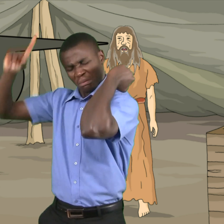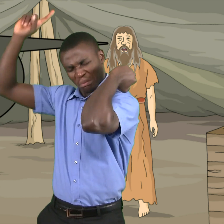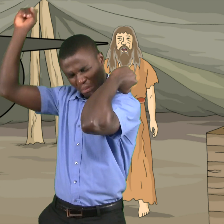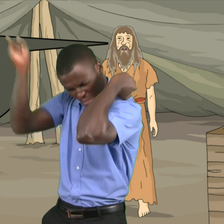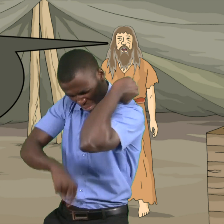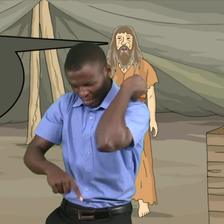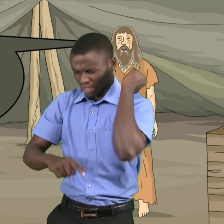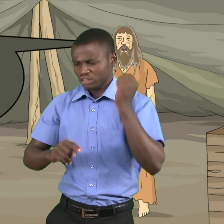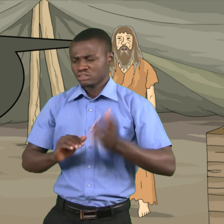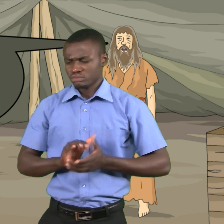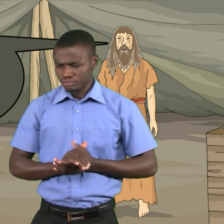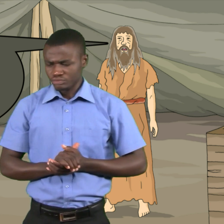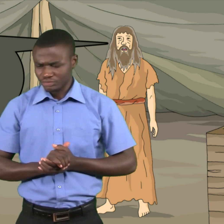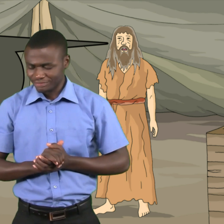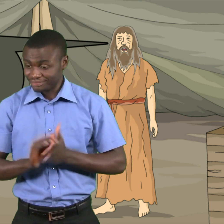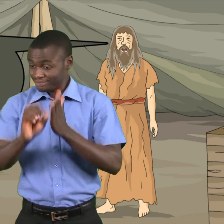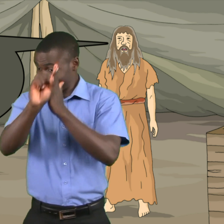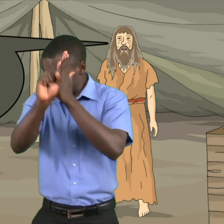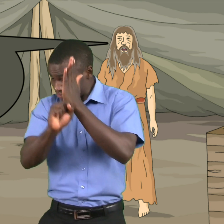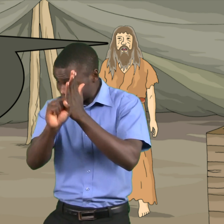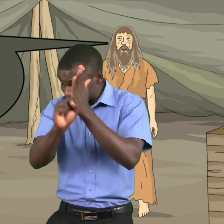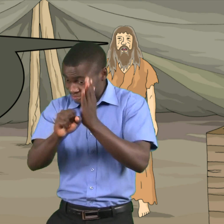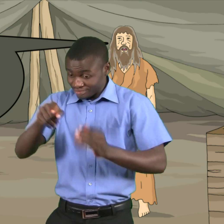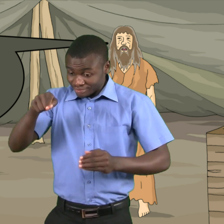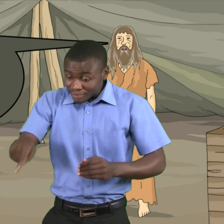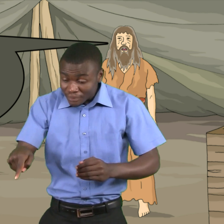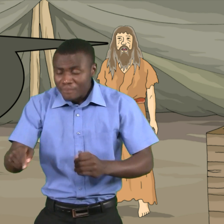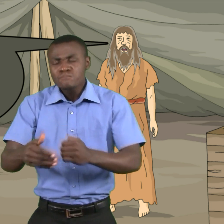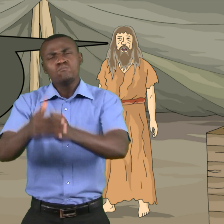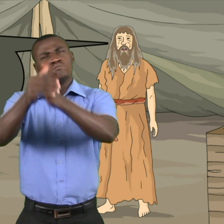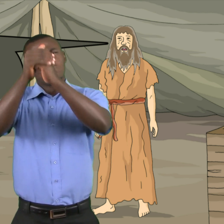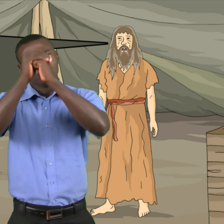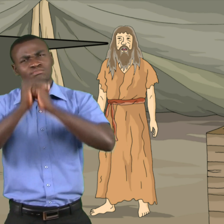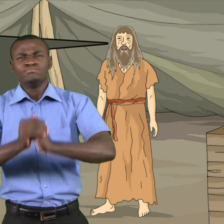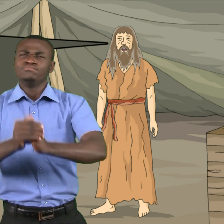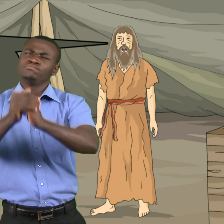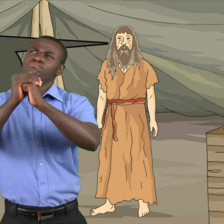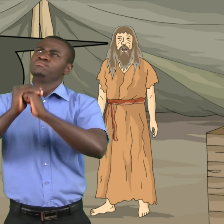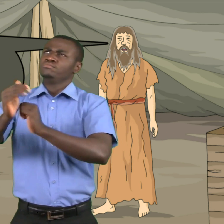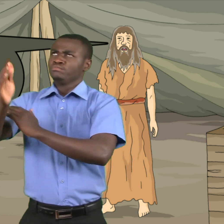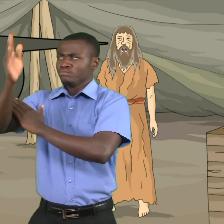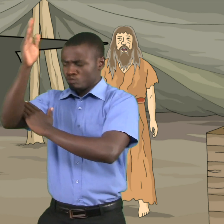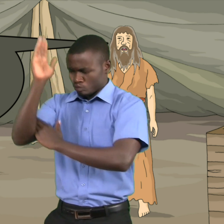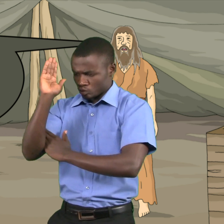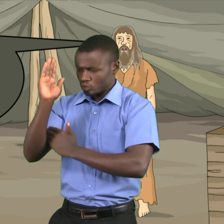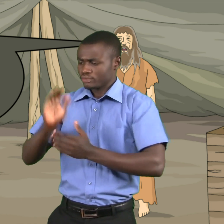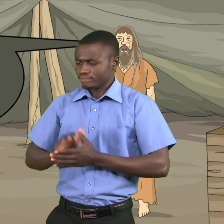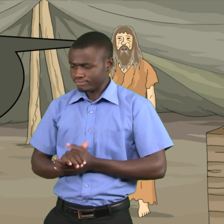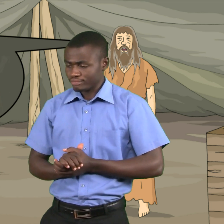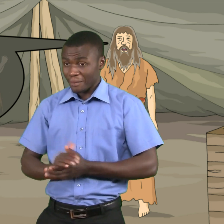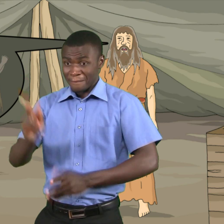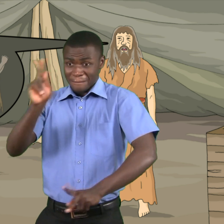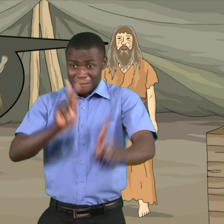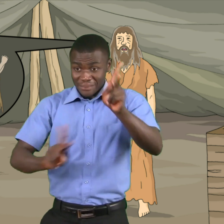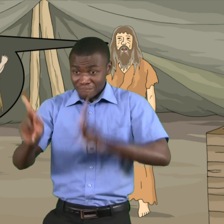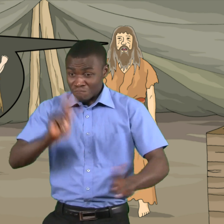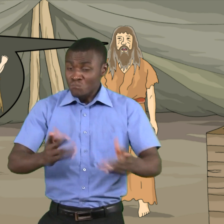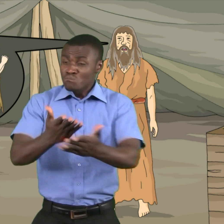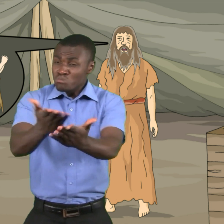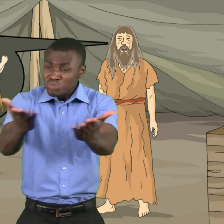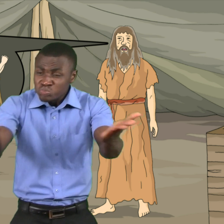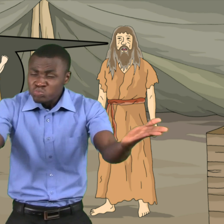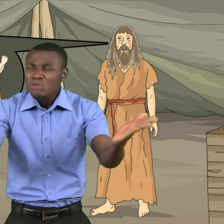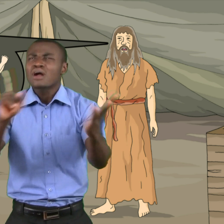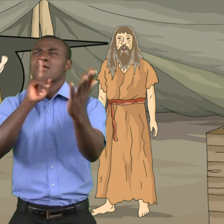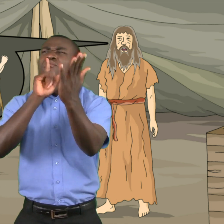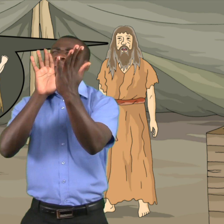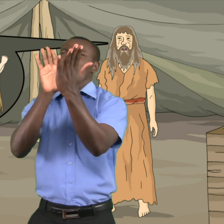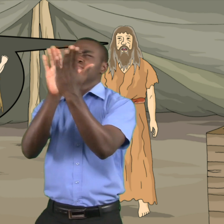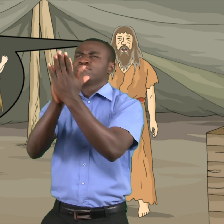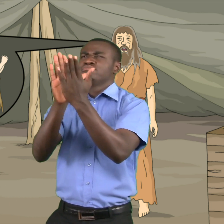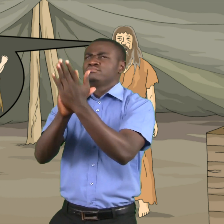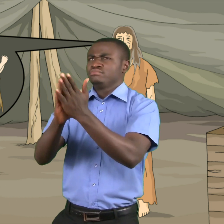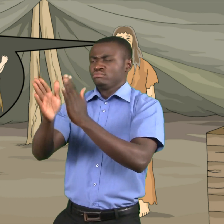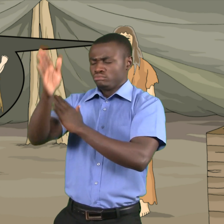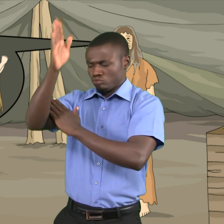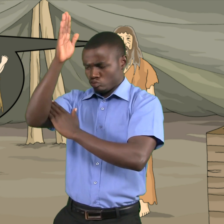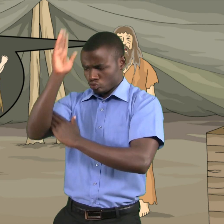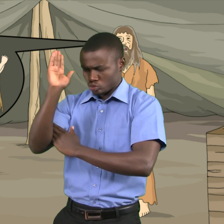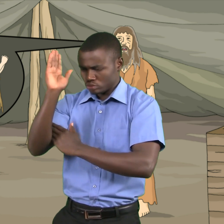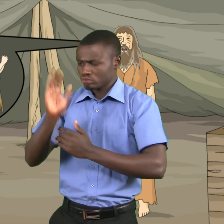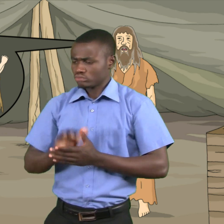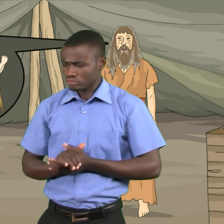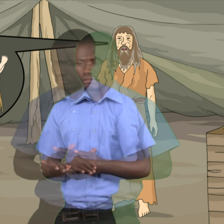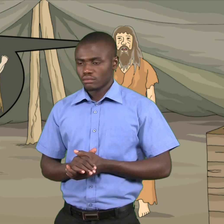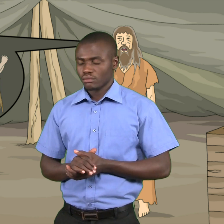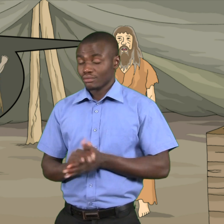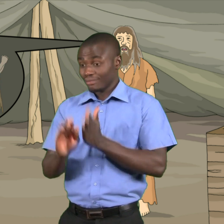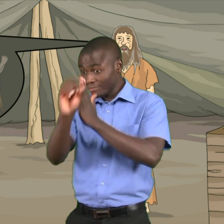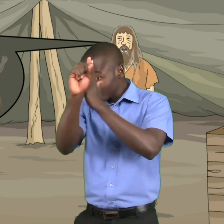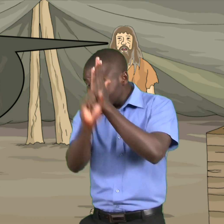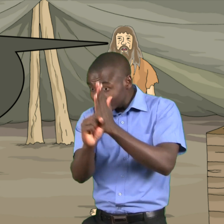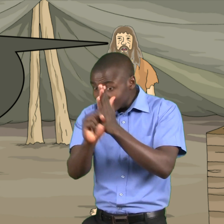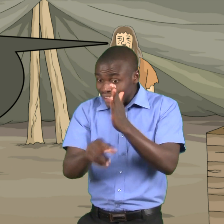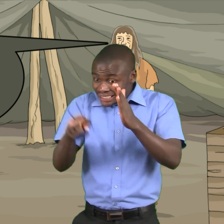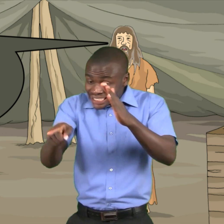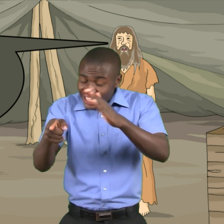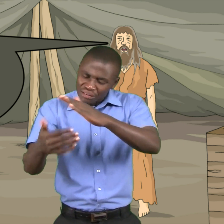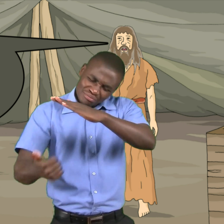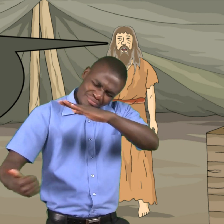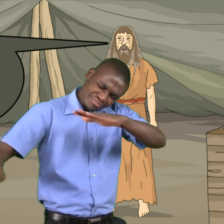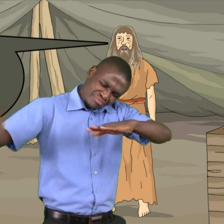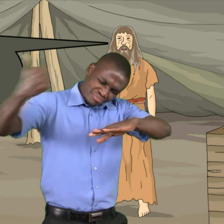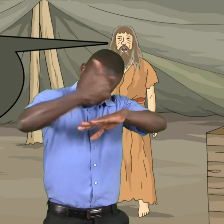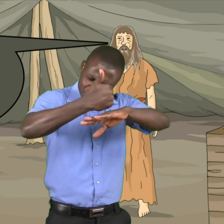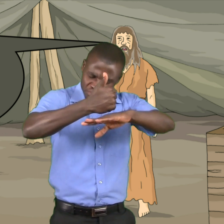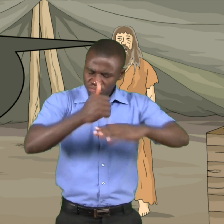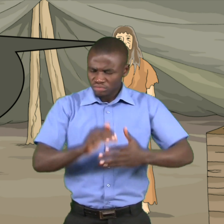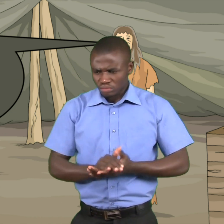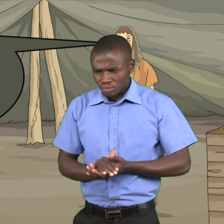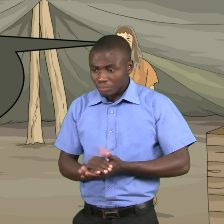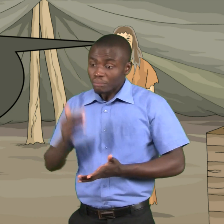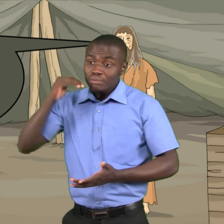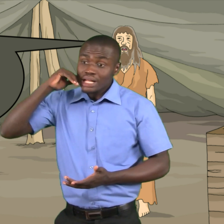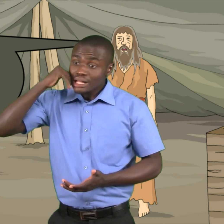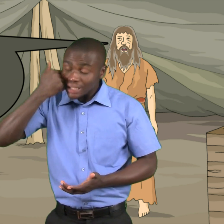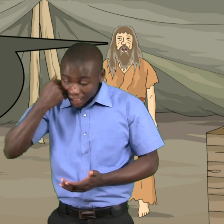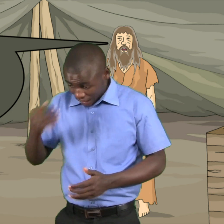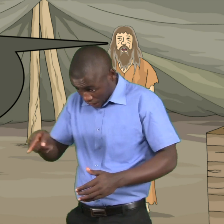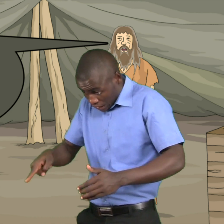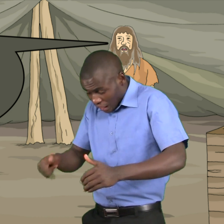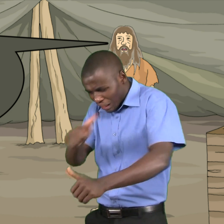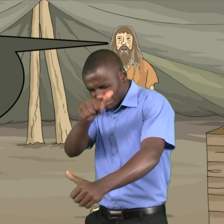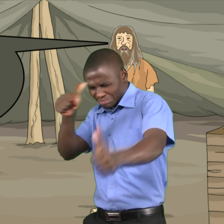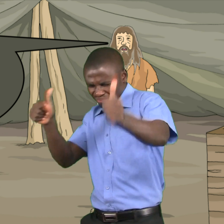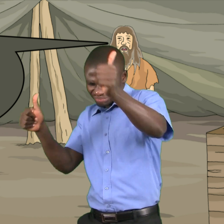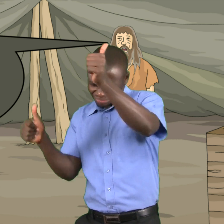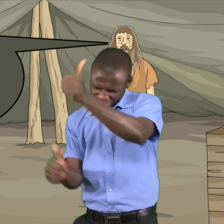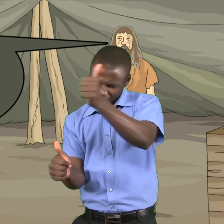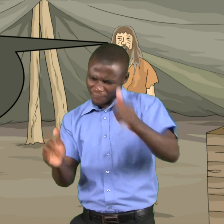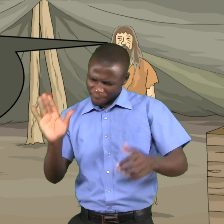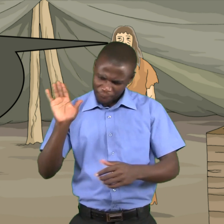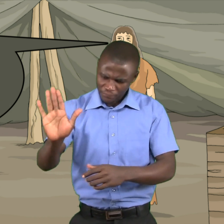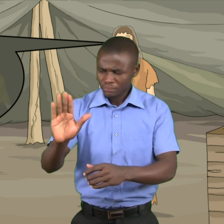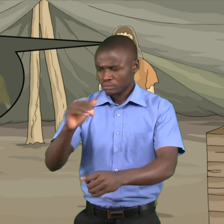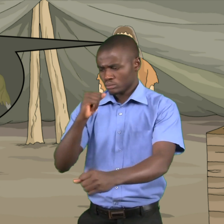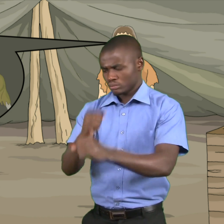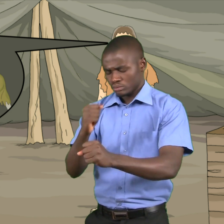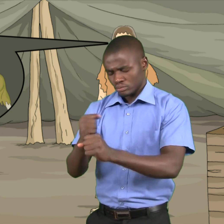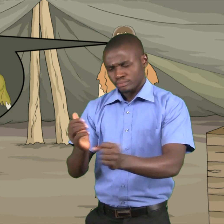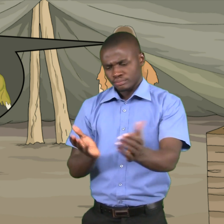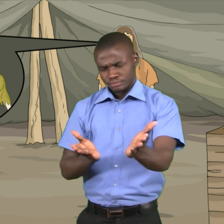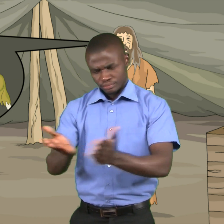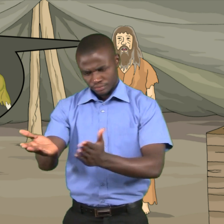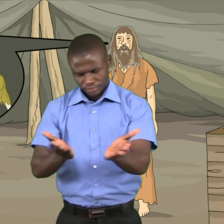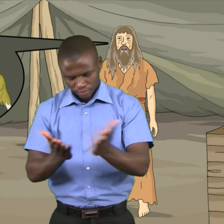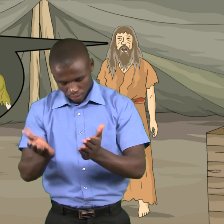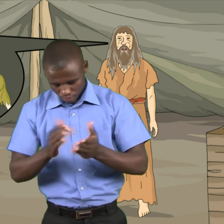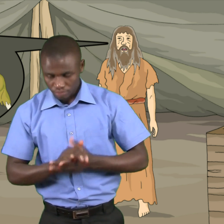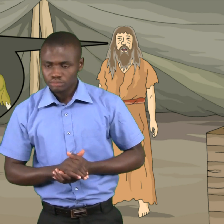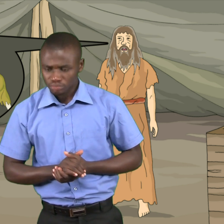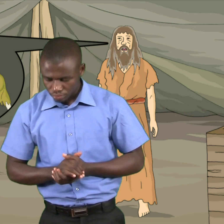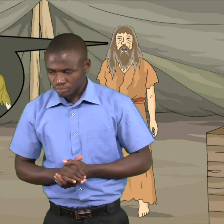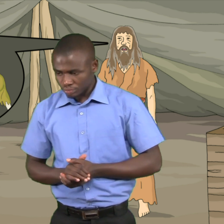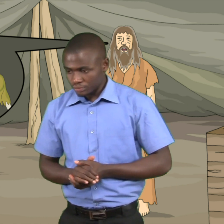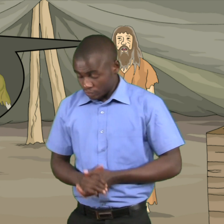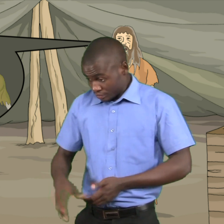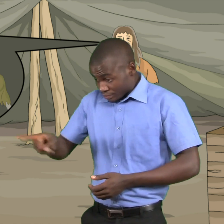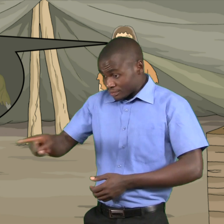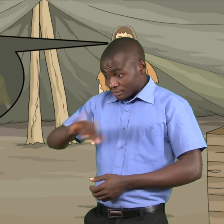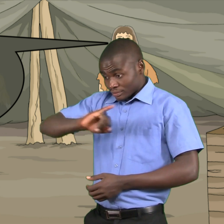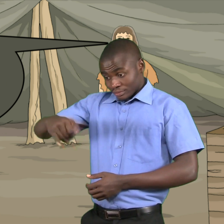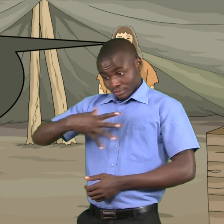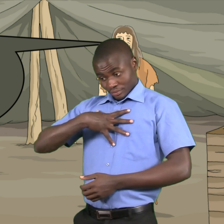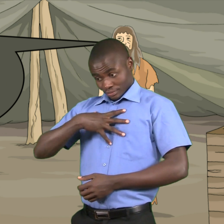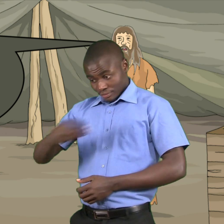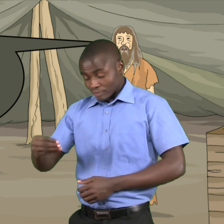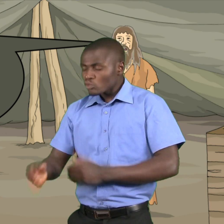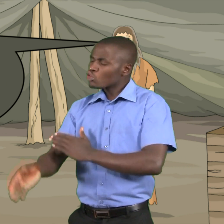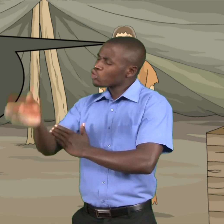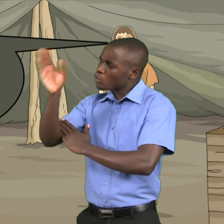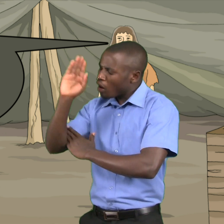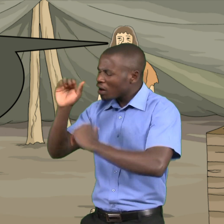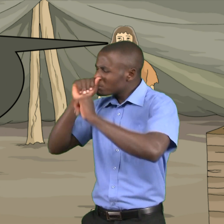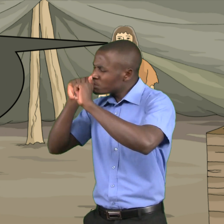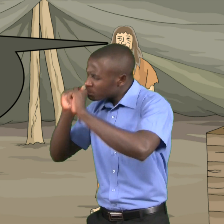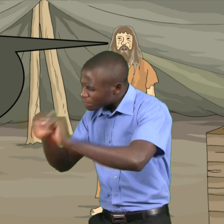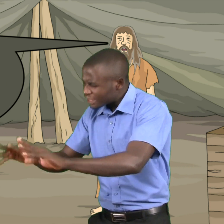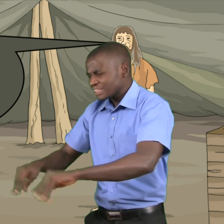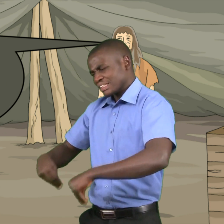He also declared: “Blessed be the LORD, the God of Shem! May Canaan be the servant of Shem.